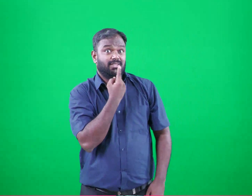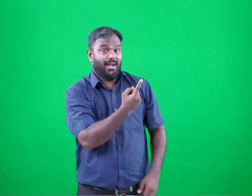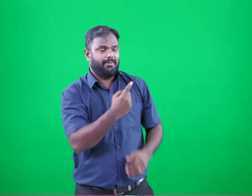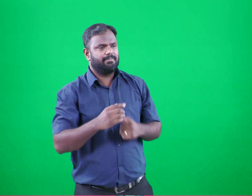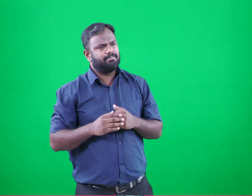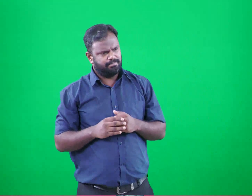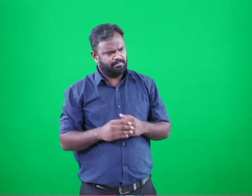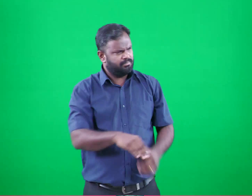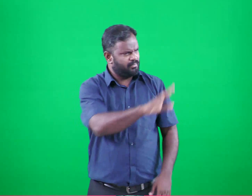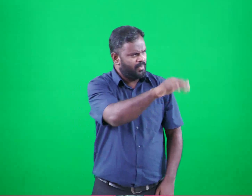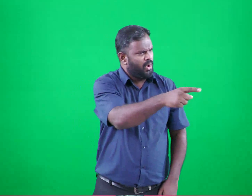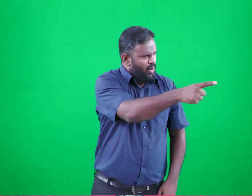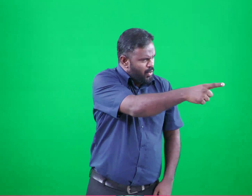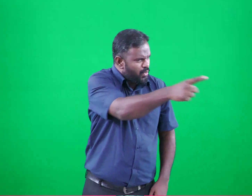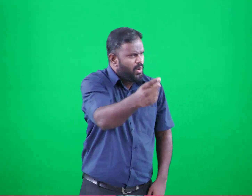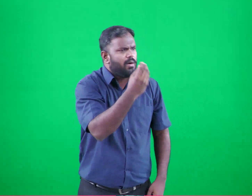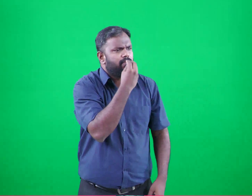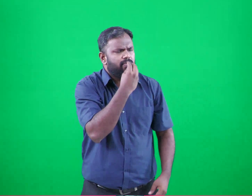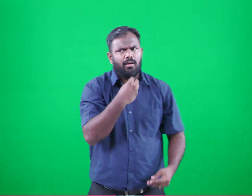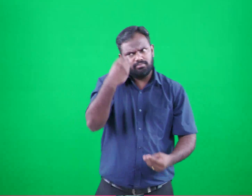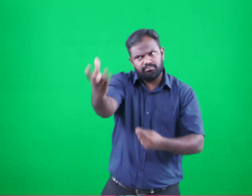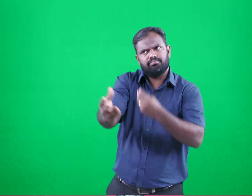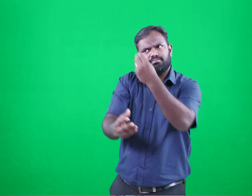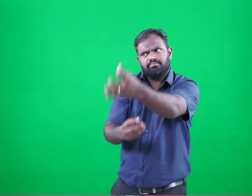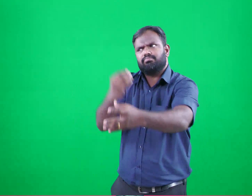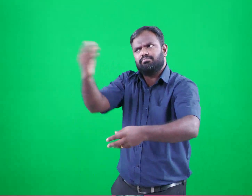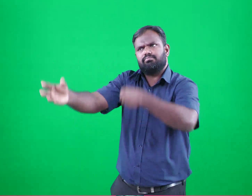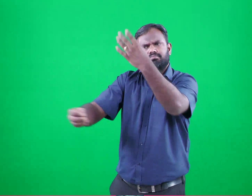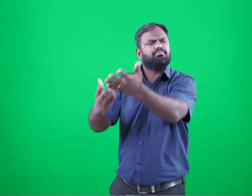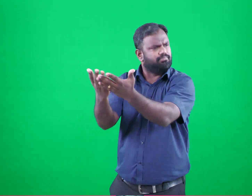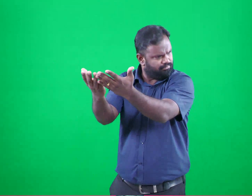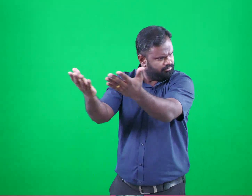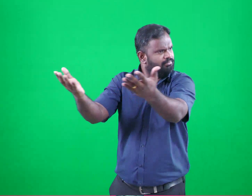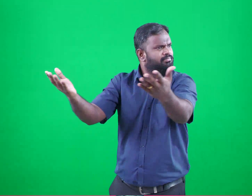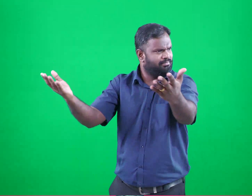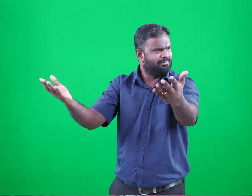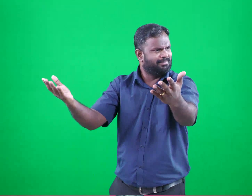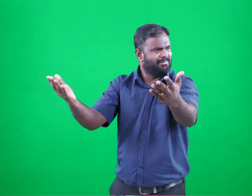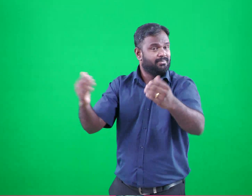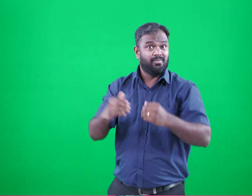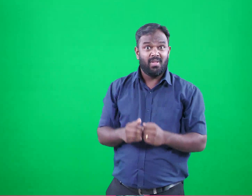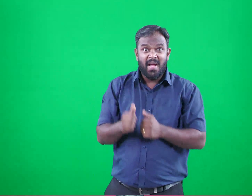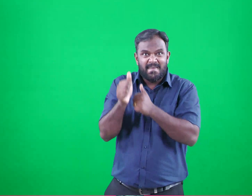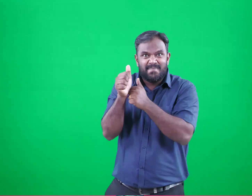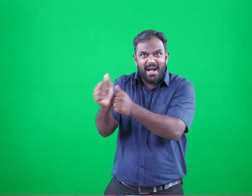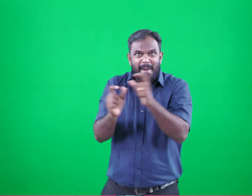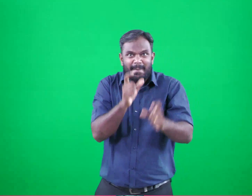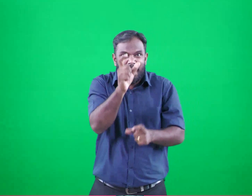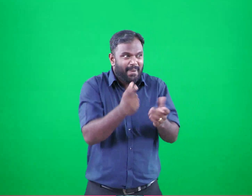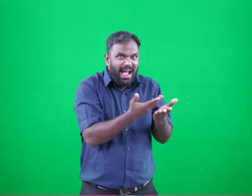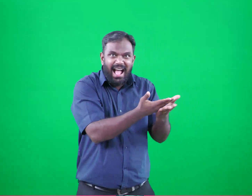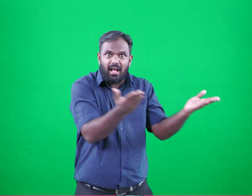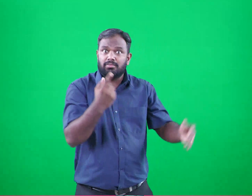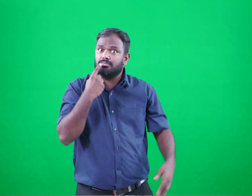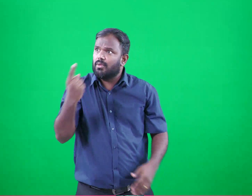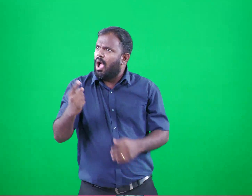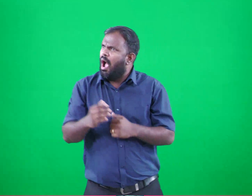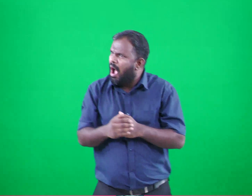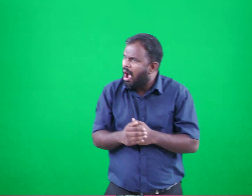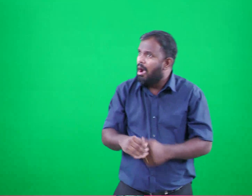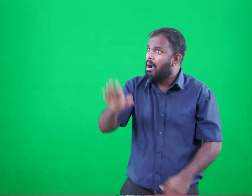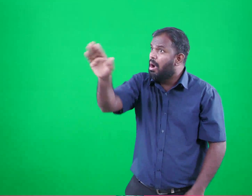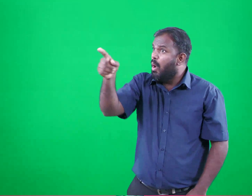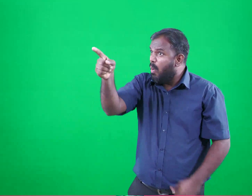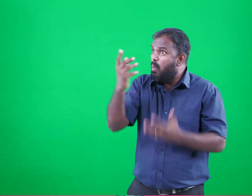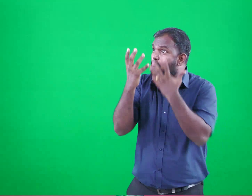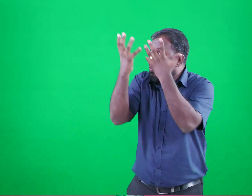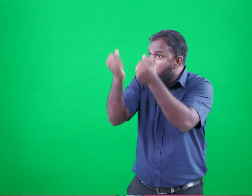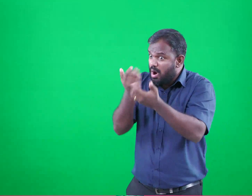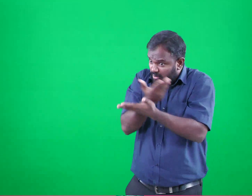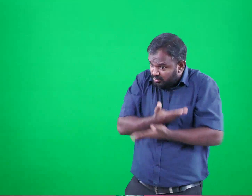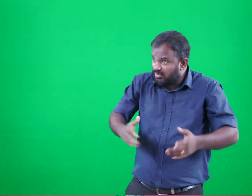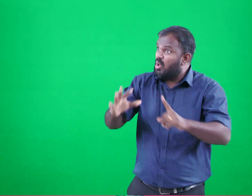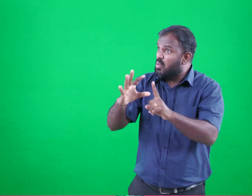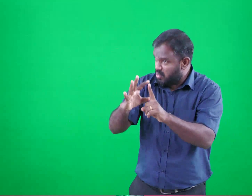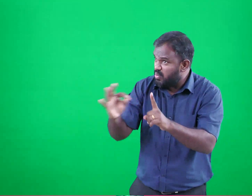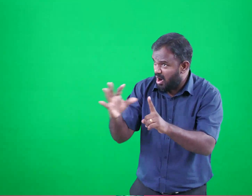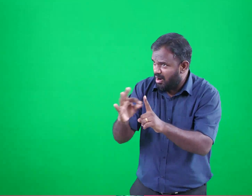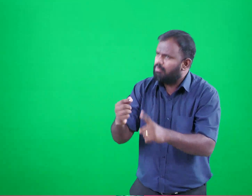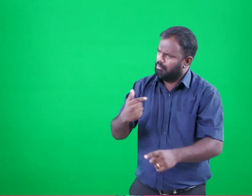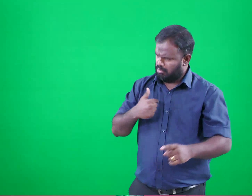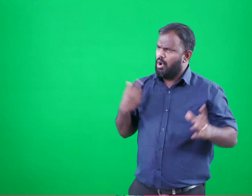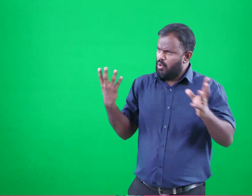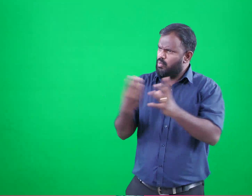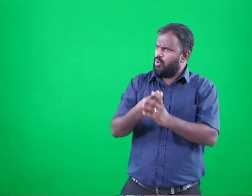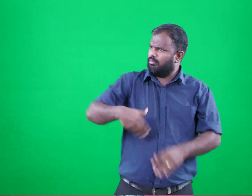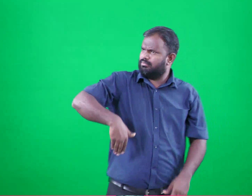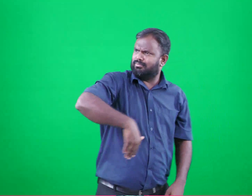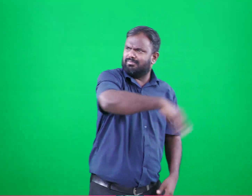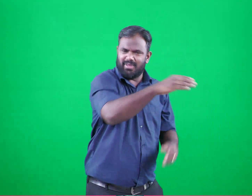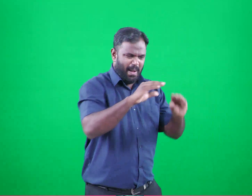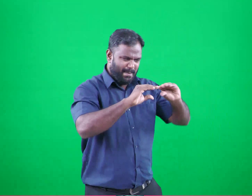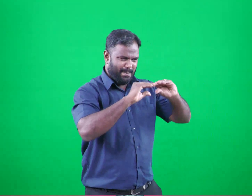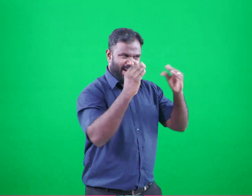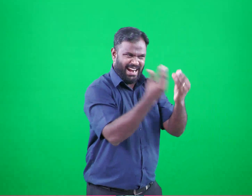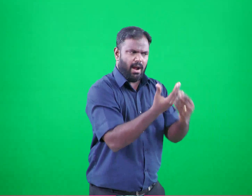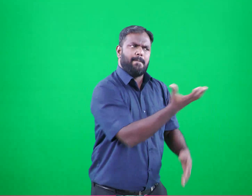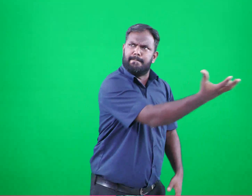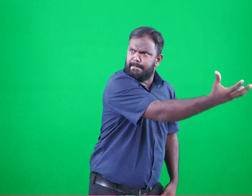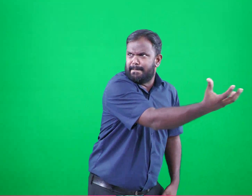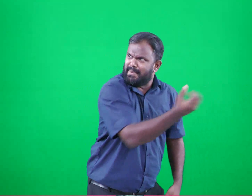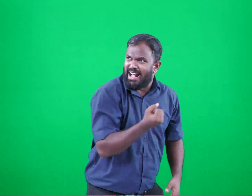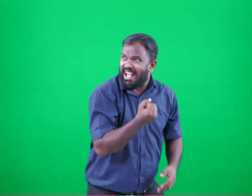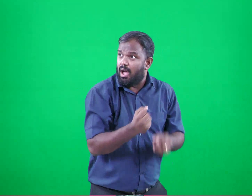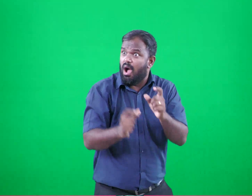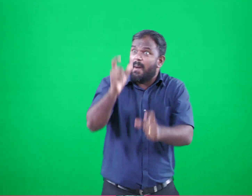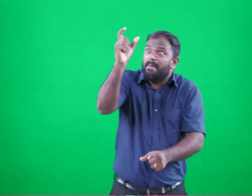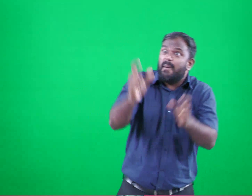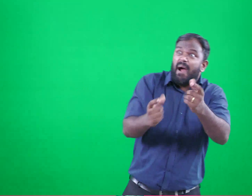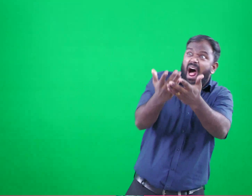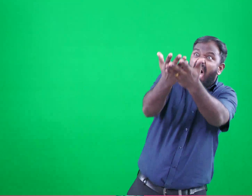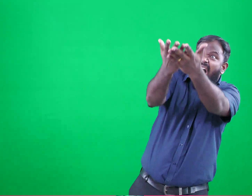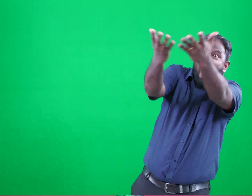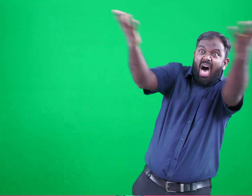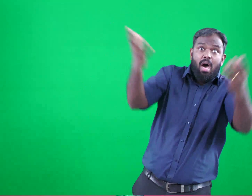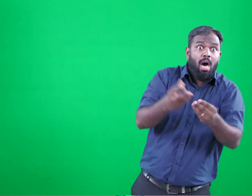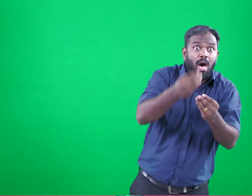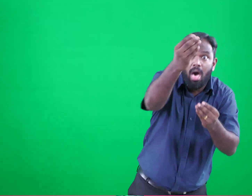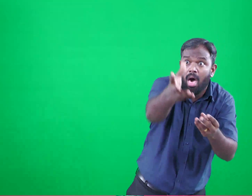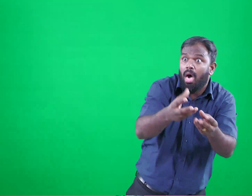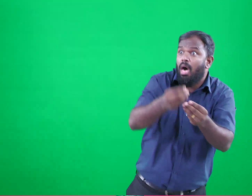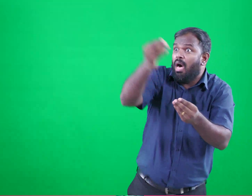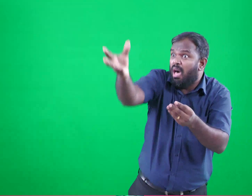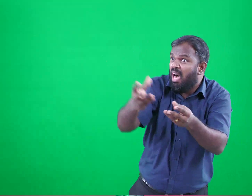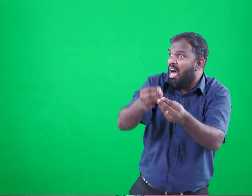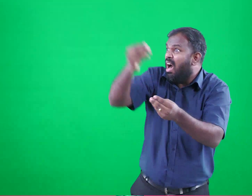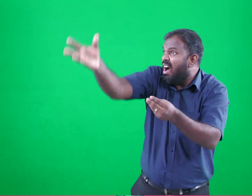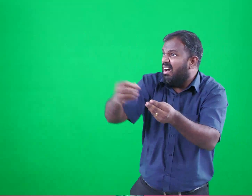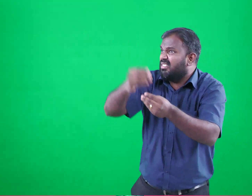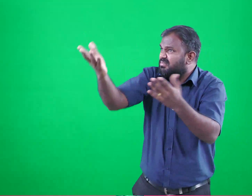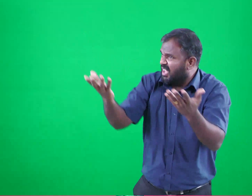But Jesus told them, "You give them something to eat."